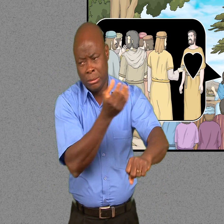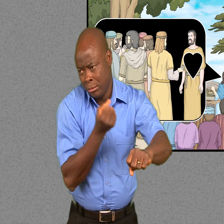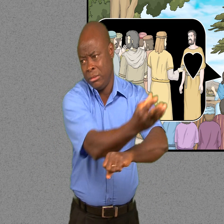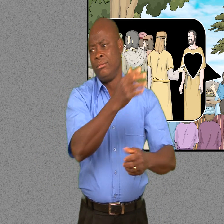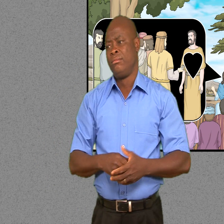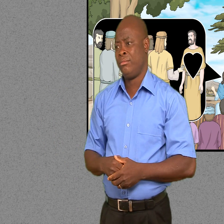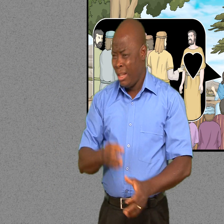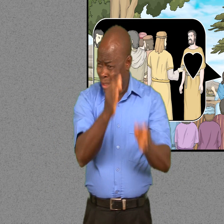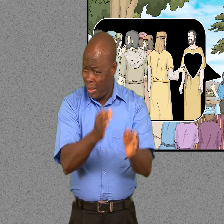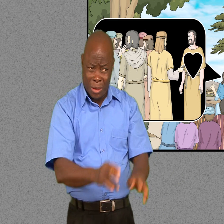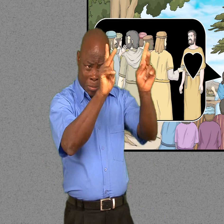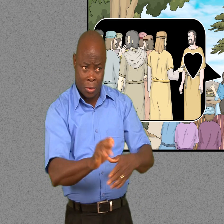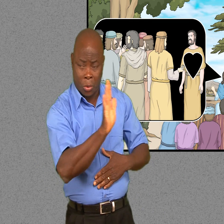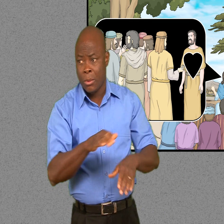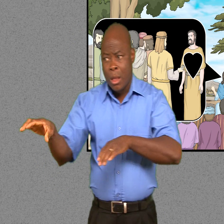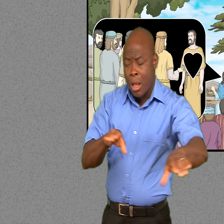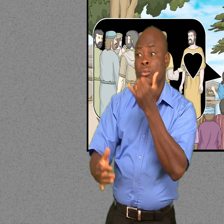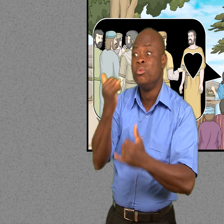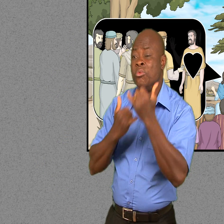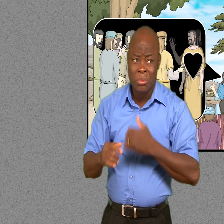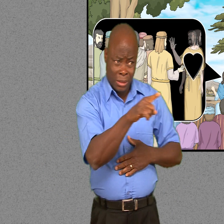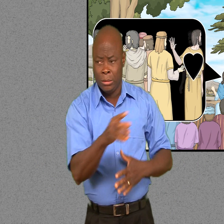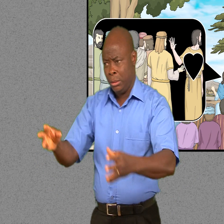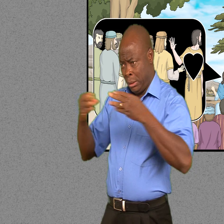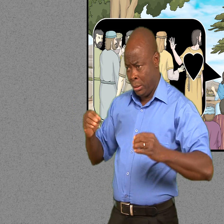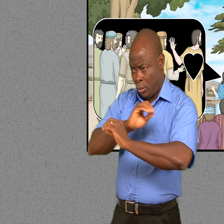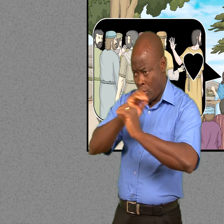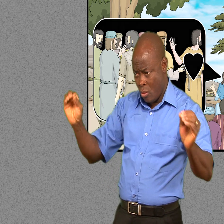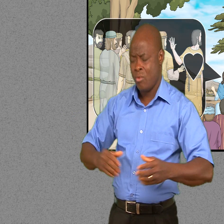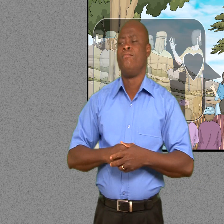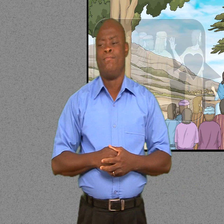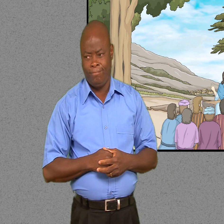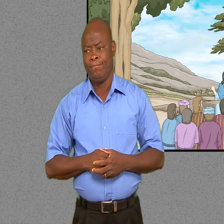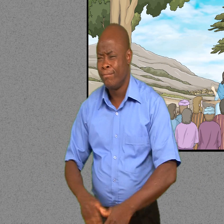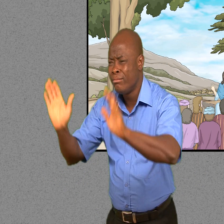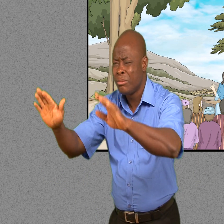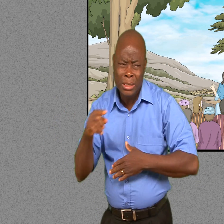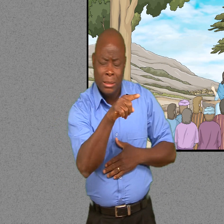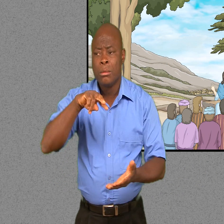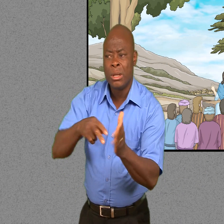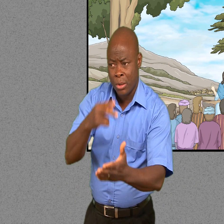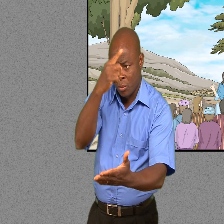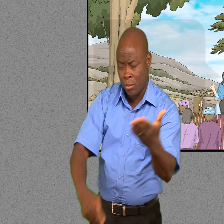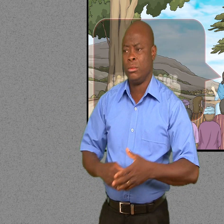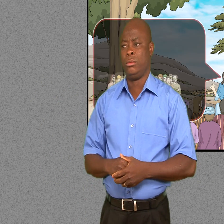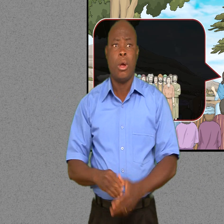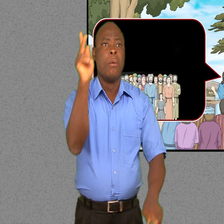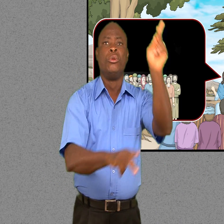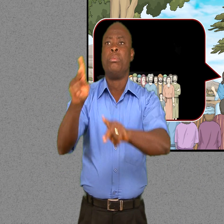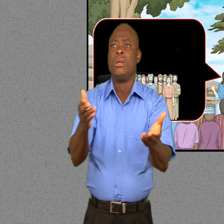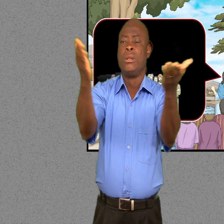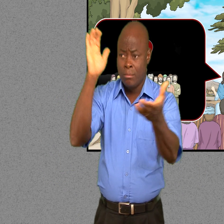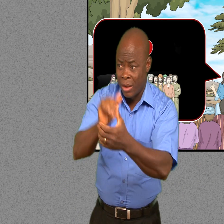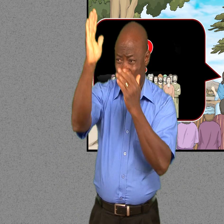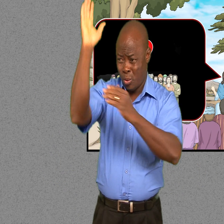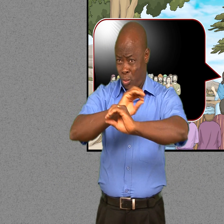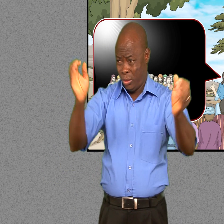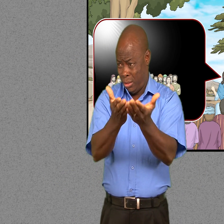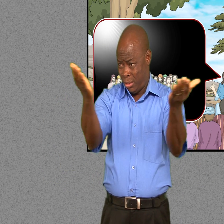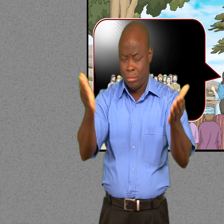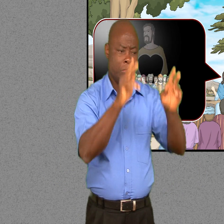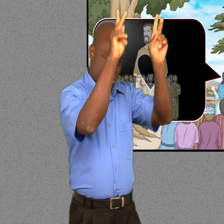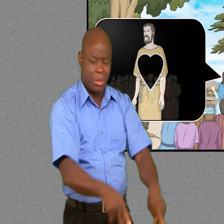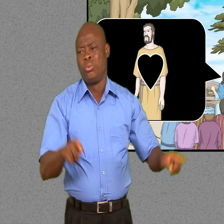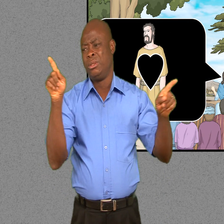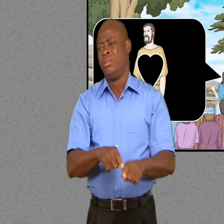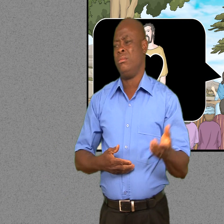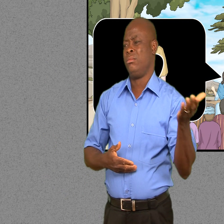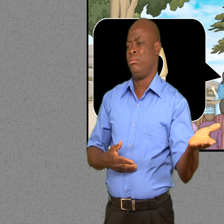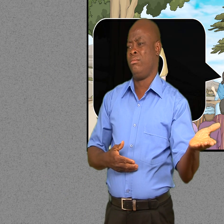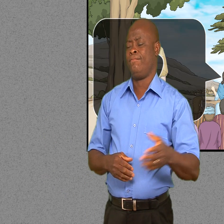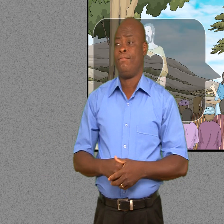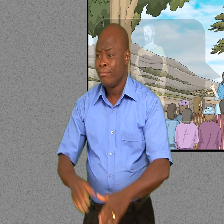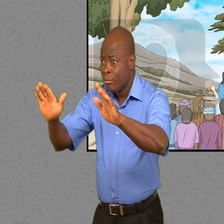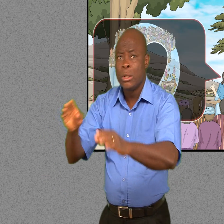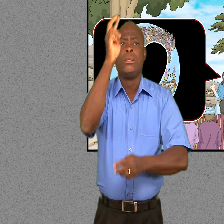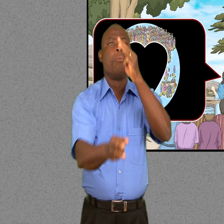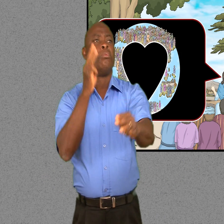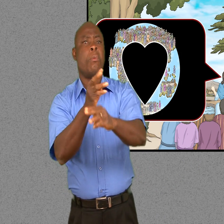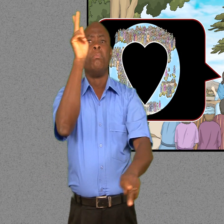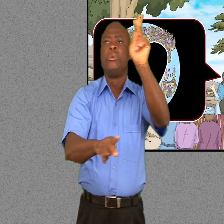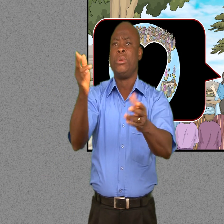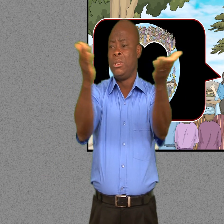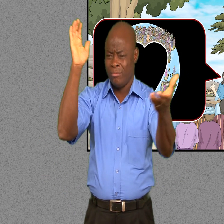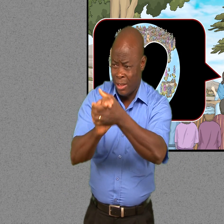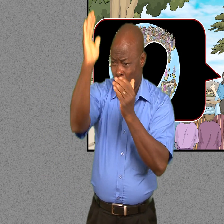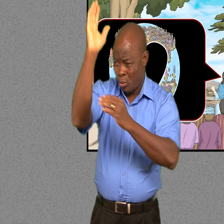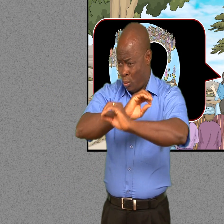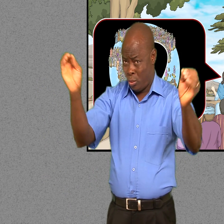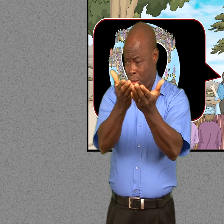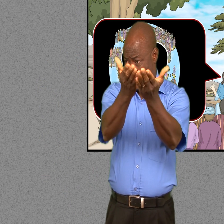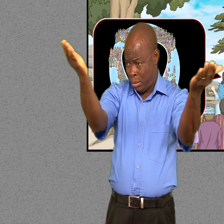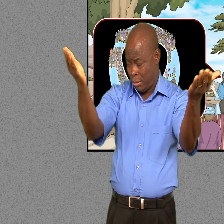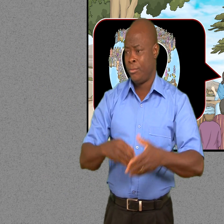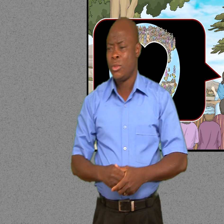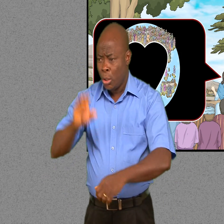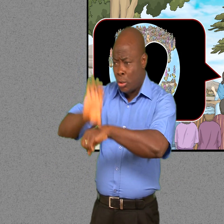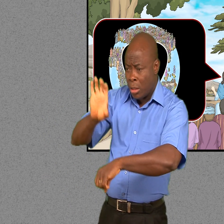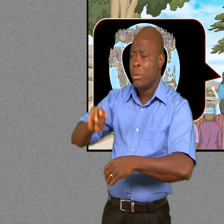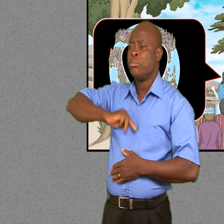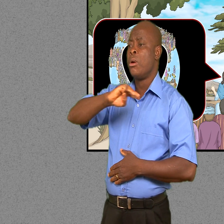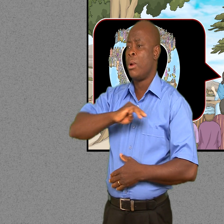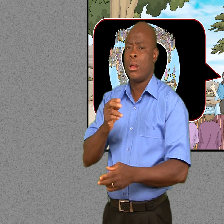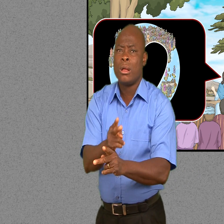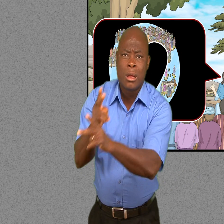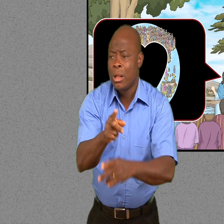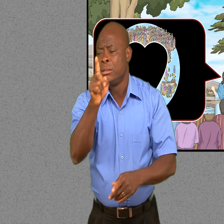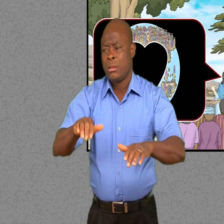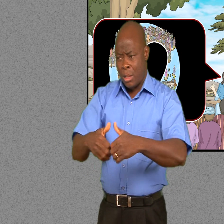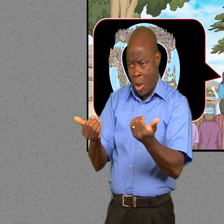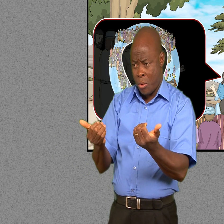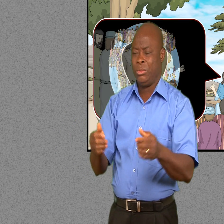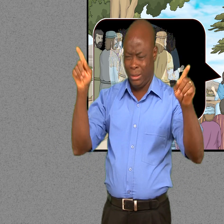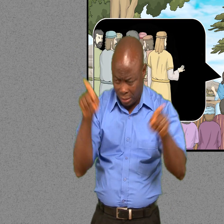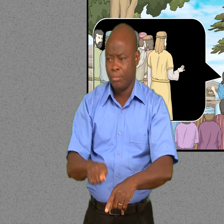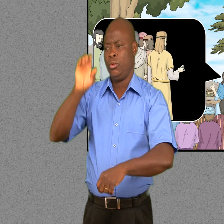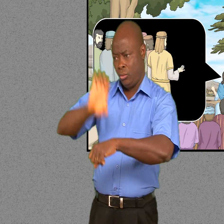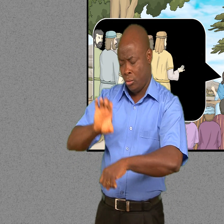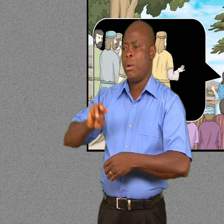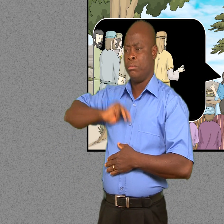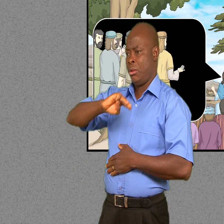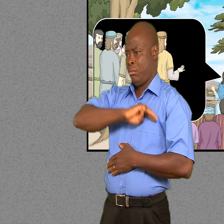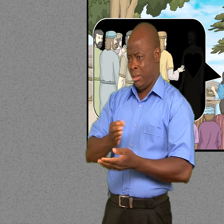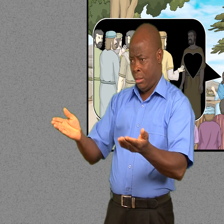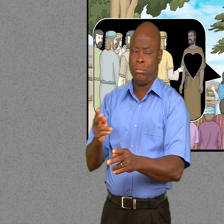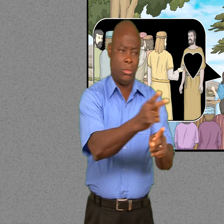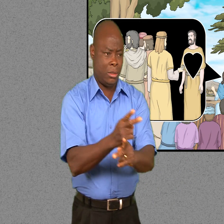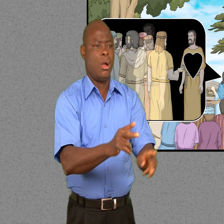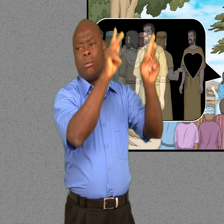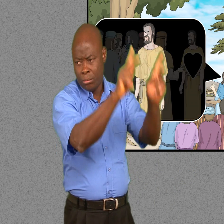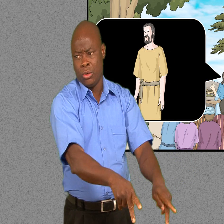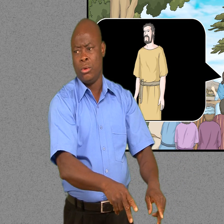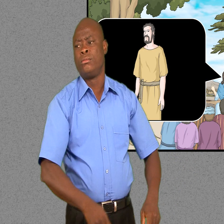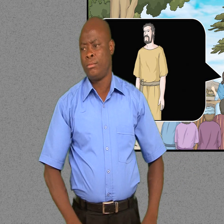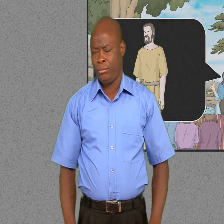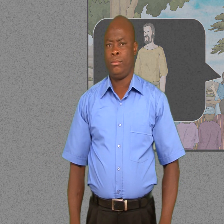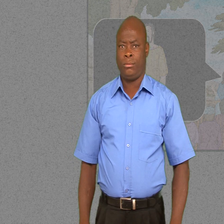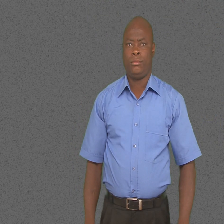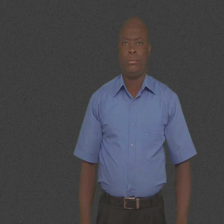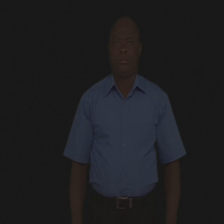And if he refuses to listen even to the church, regard him as you would a pagan or a tax collector.